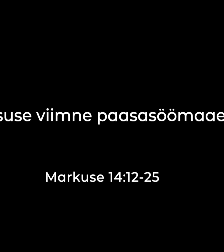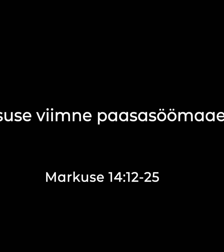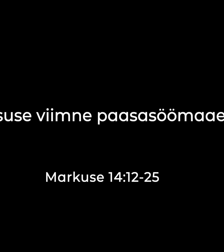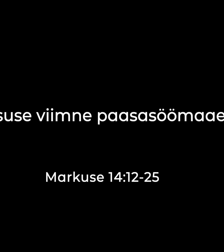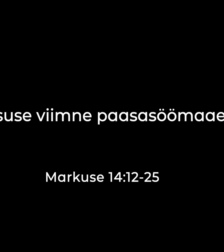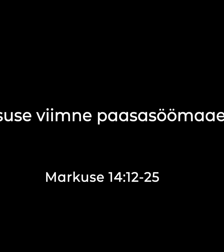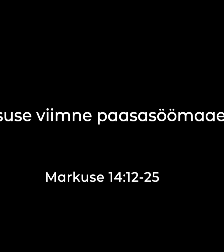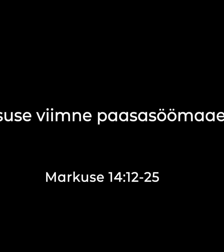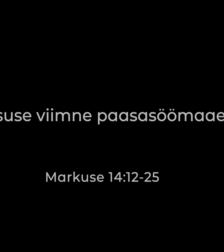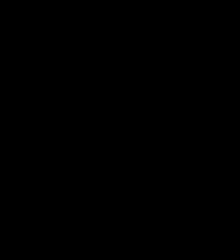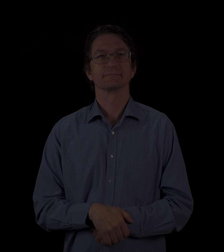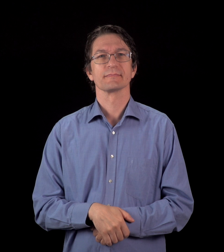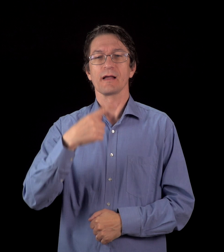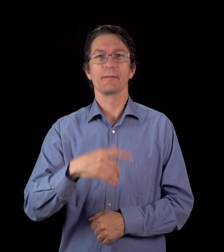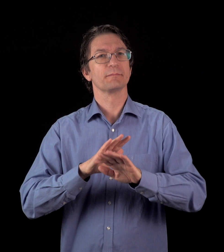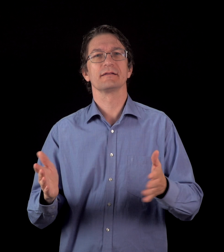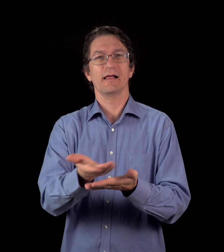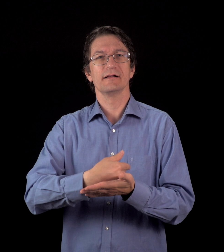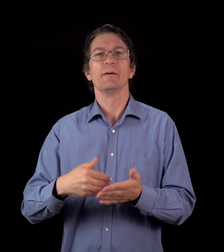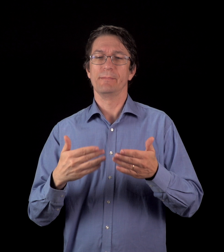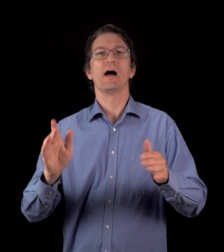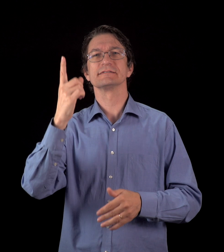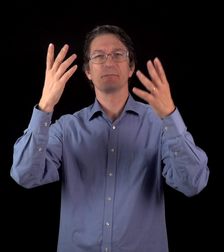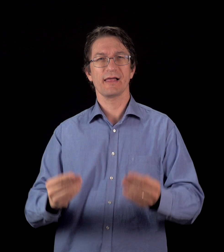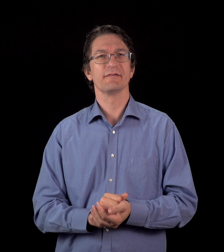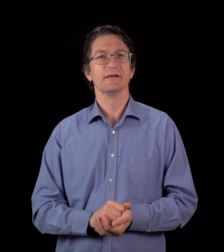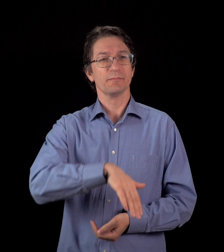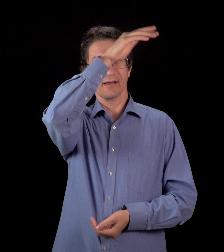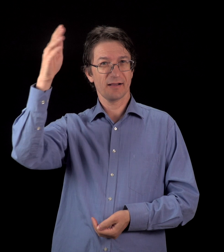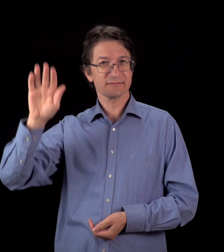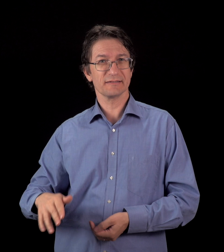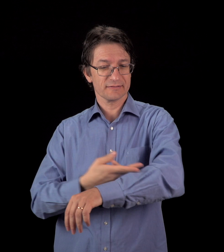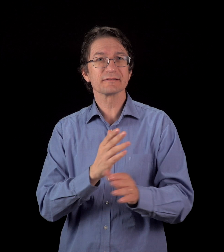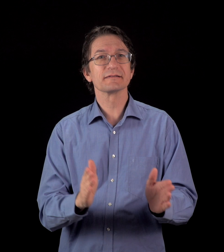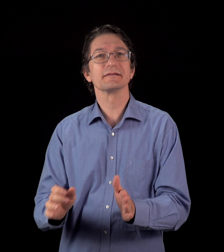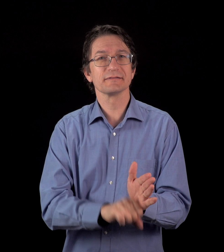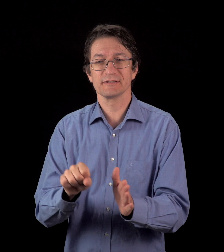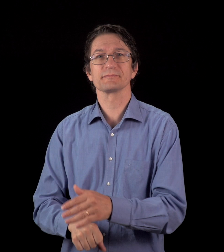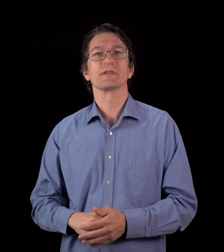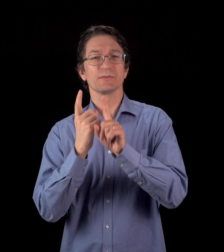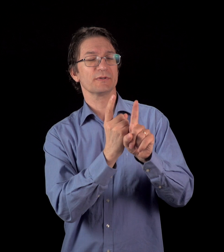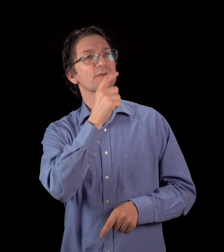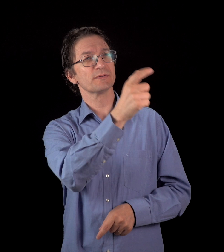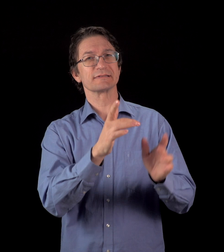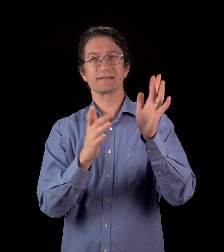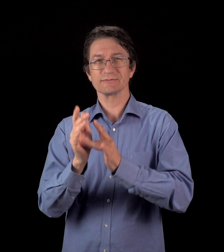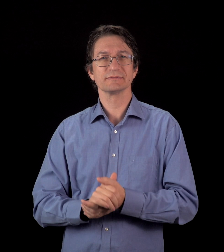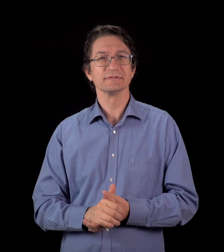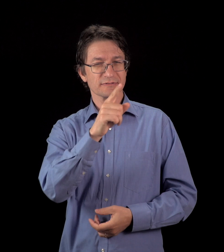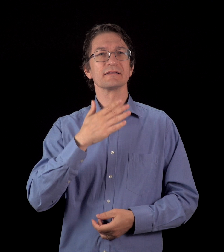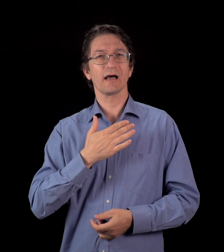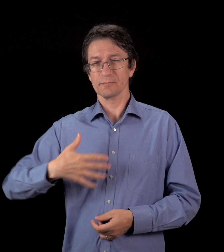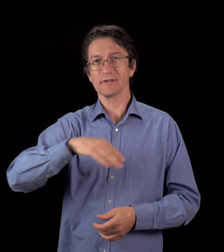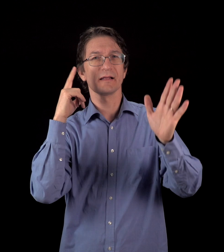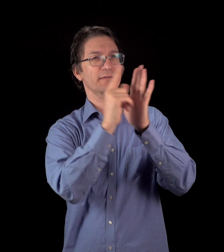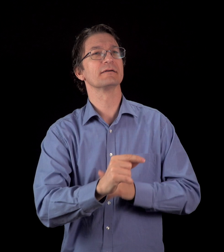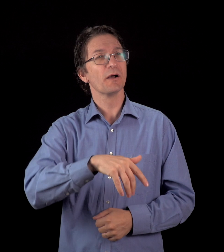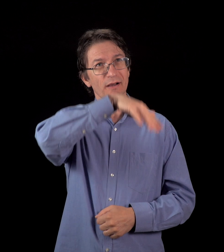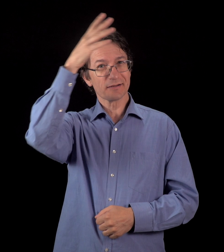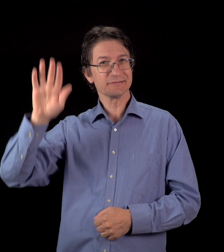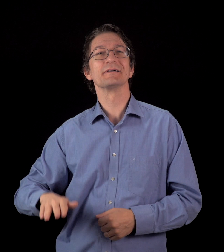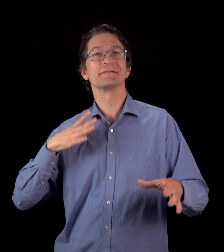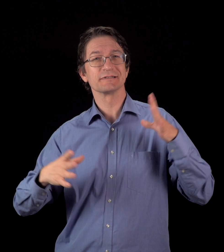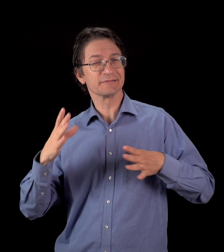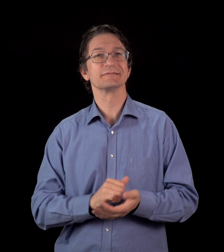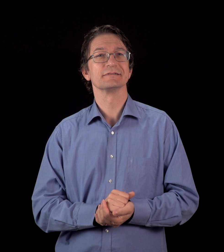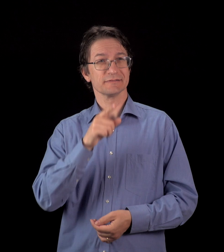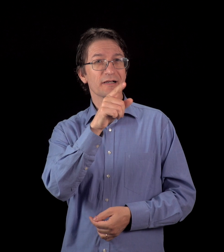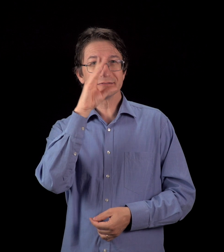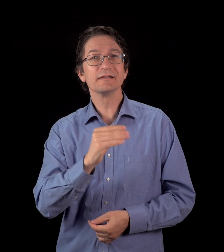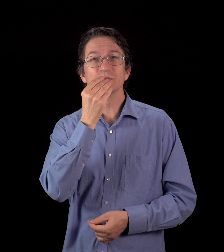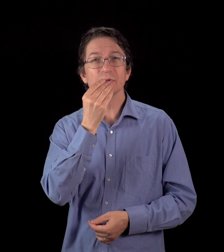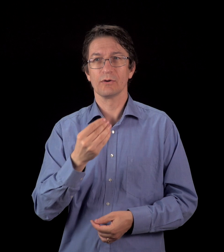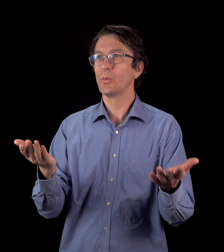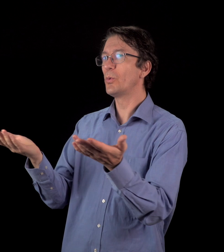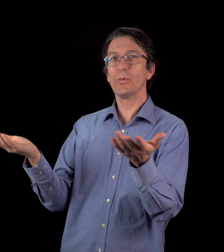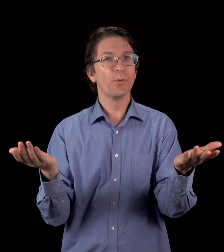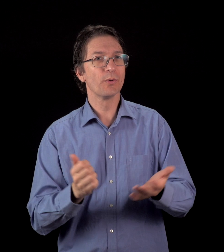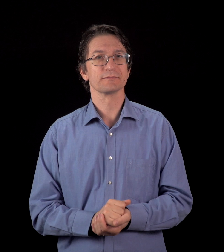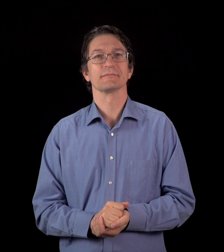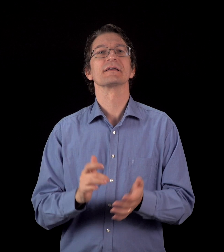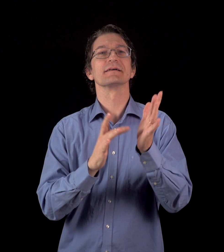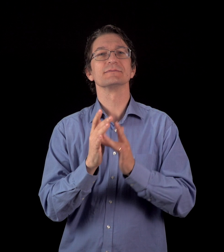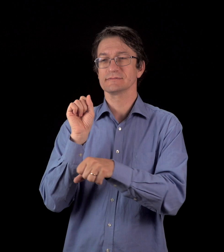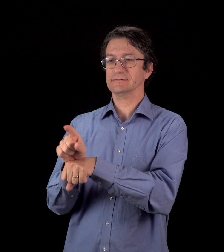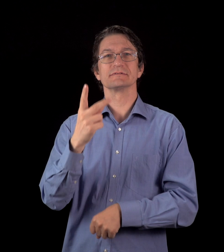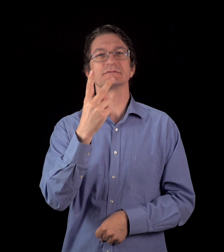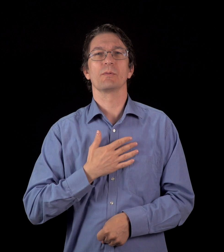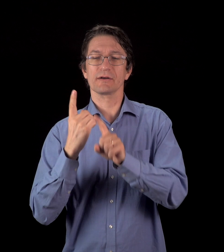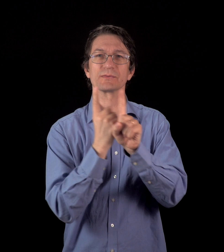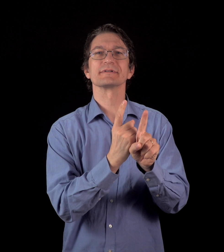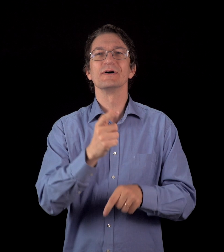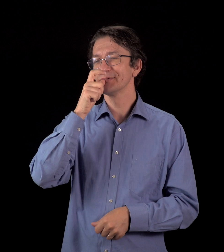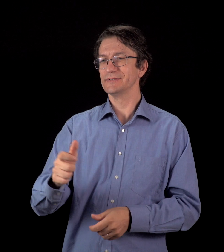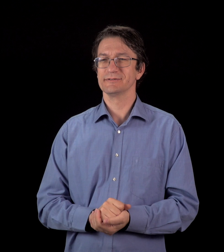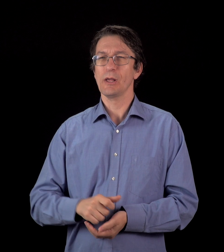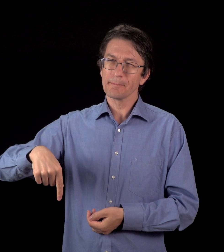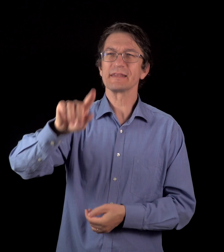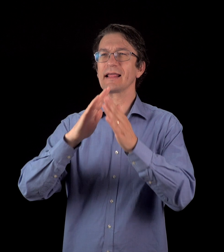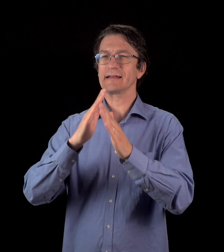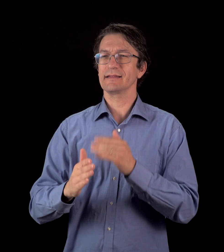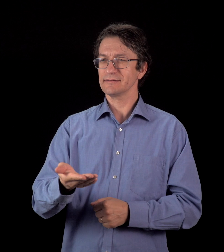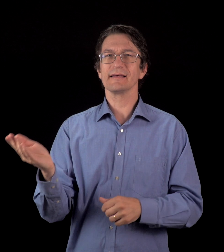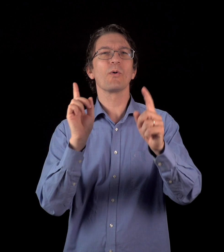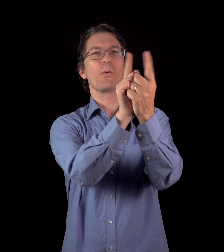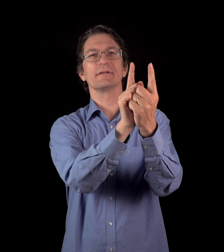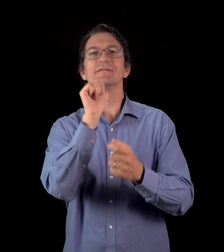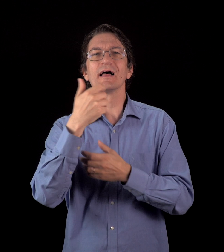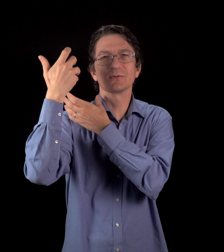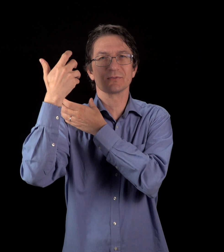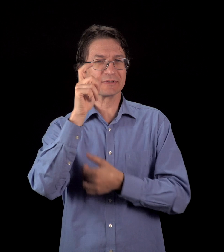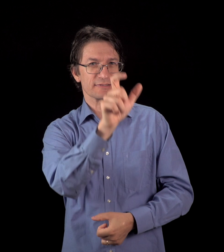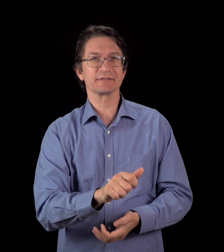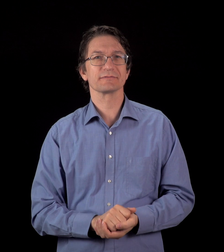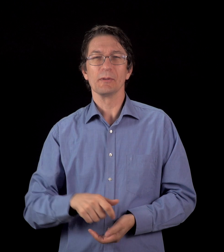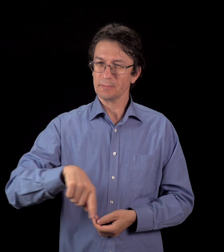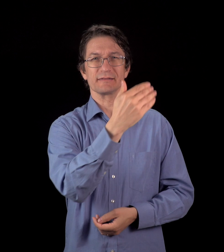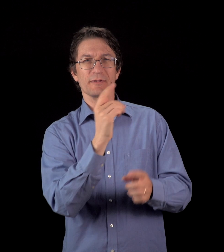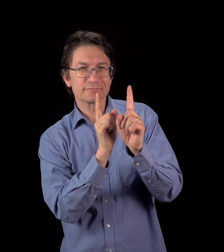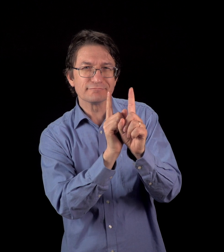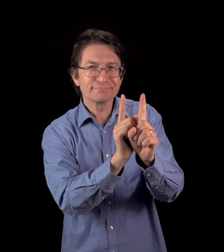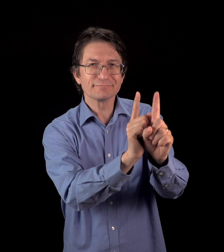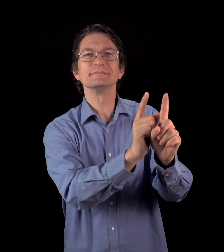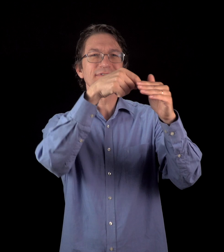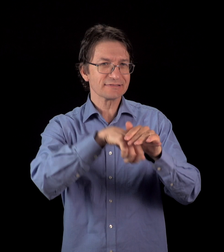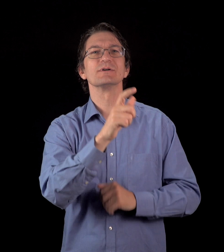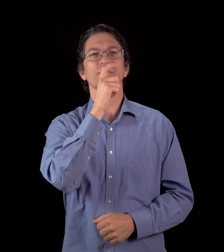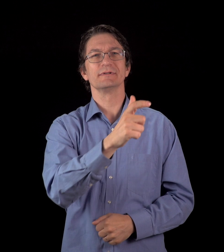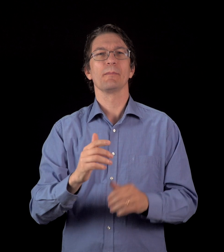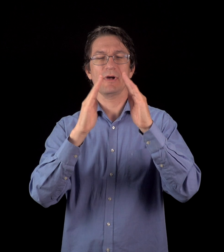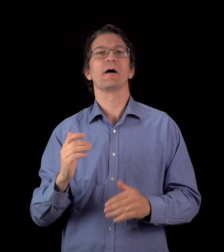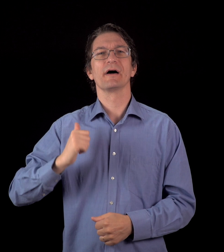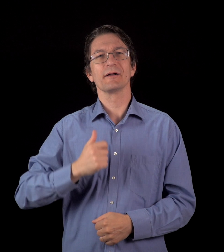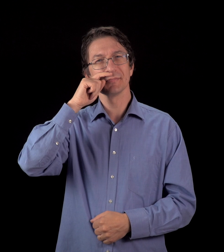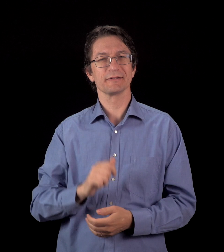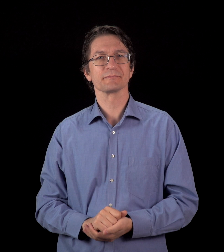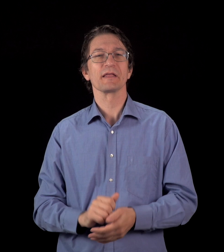On the first day of the Feast of Unleavened Bread, when the Passover lamb was to be sacrificed, Jesus’ disciples asked Him, “Where do You want us to prepare for You to eat the Passover?” So He sent two of His disciples and told them, “Go into the city, and a man carrying a jug of water will meet you.